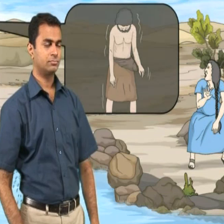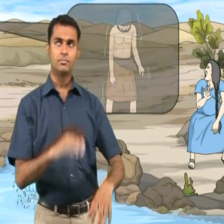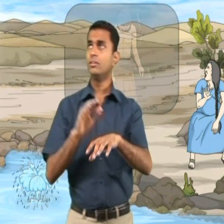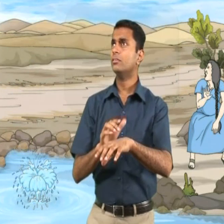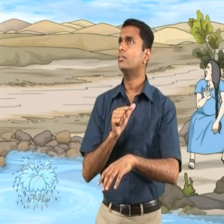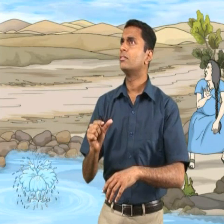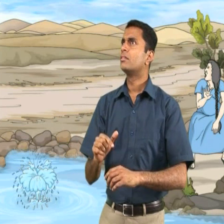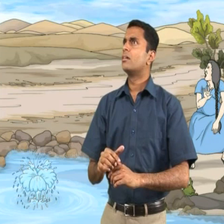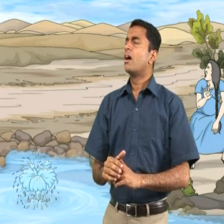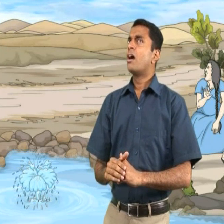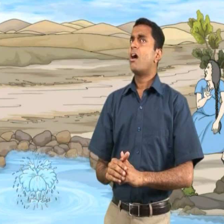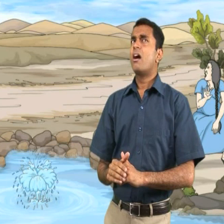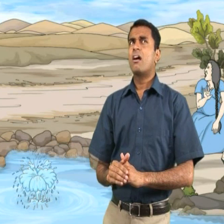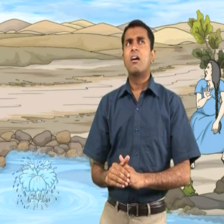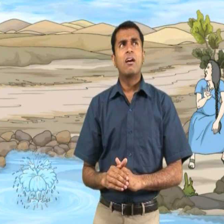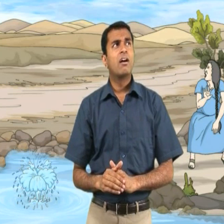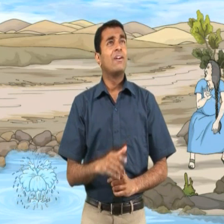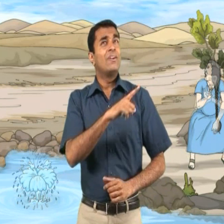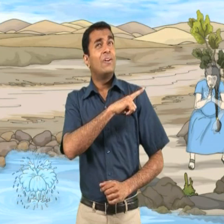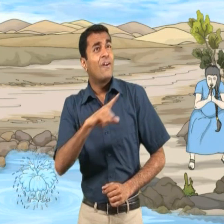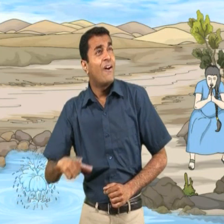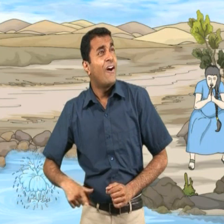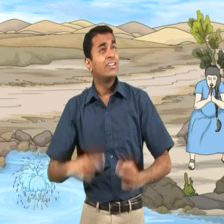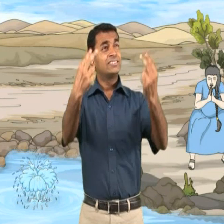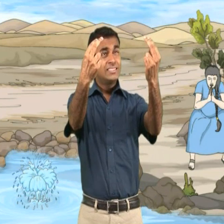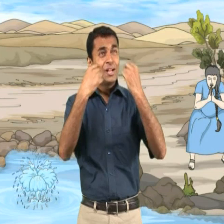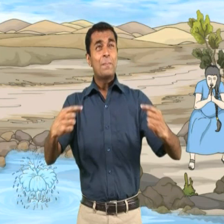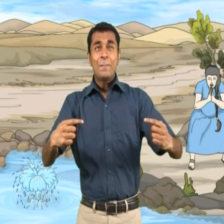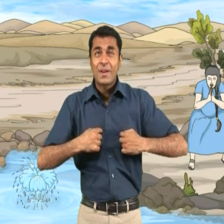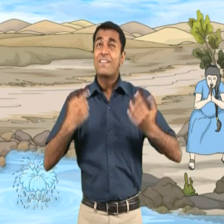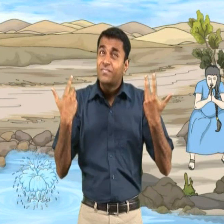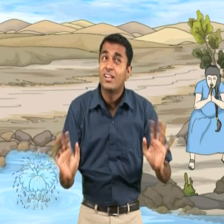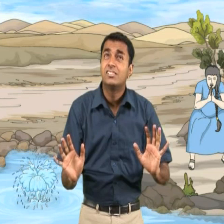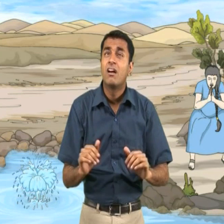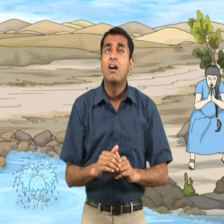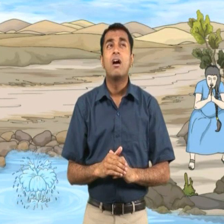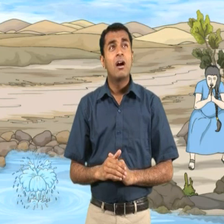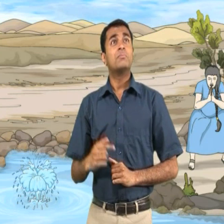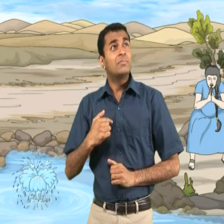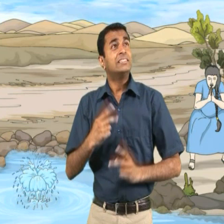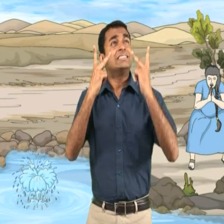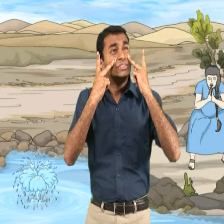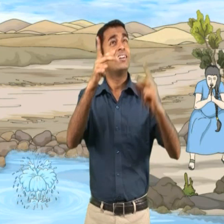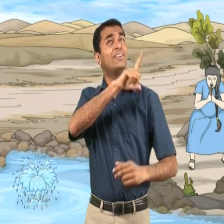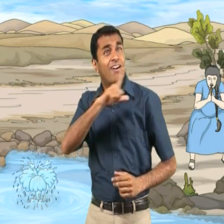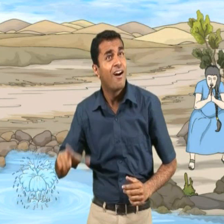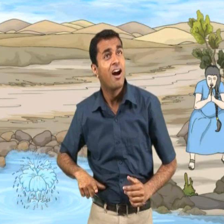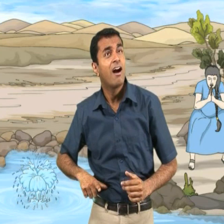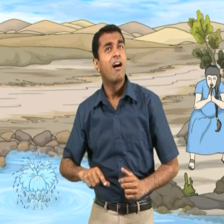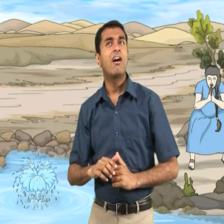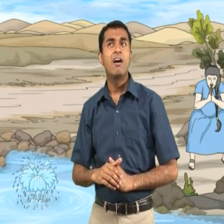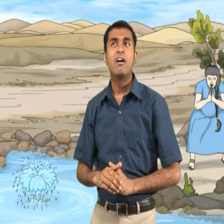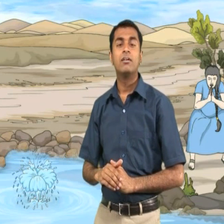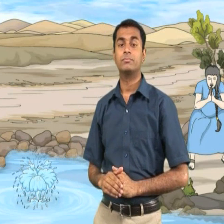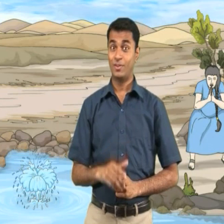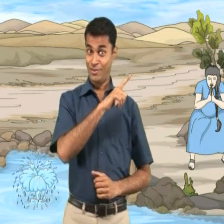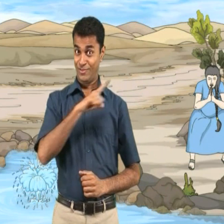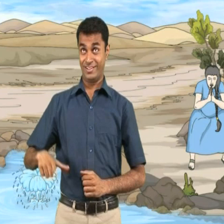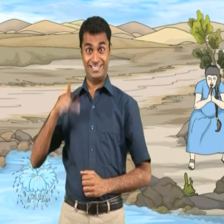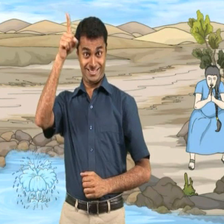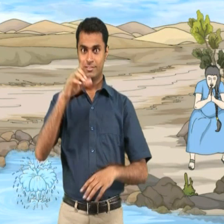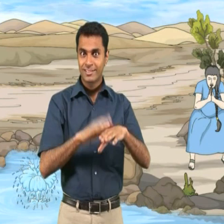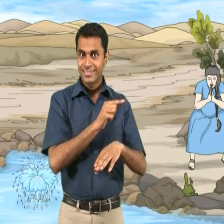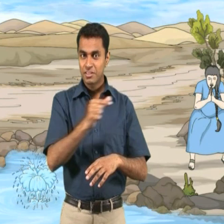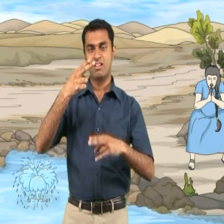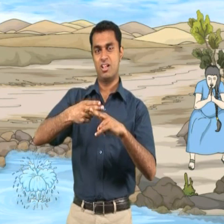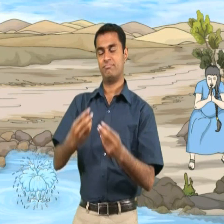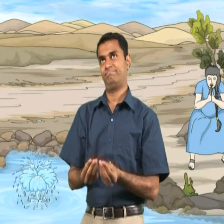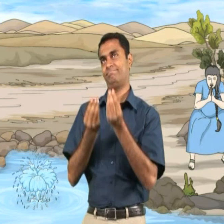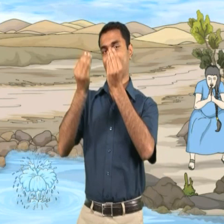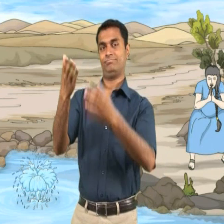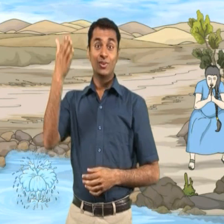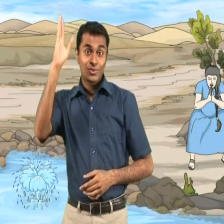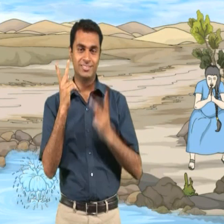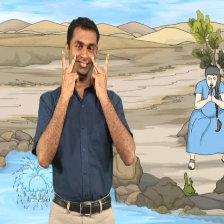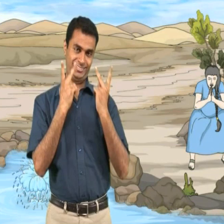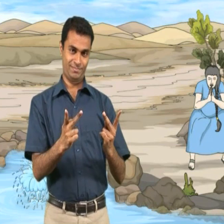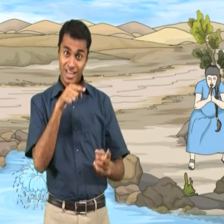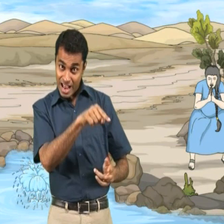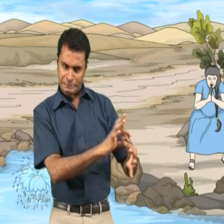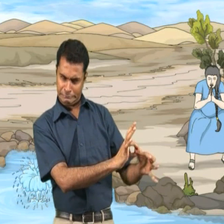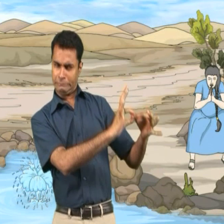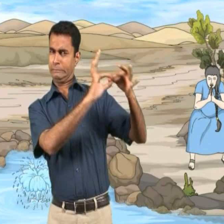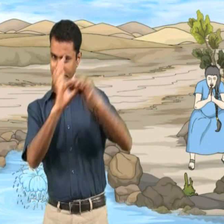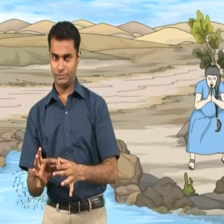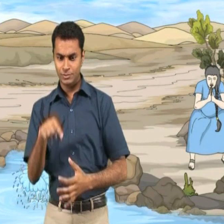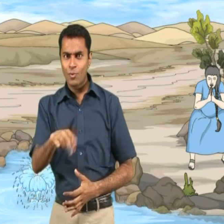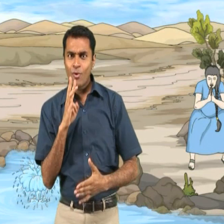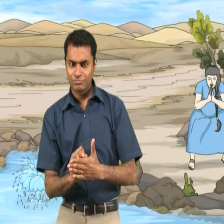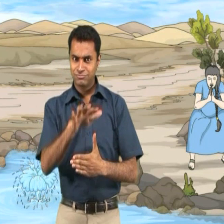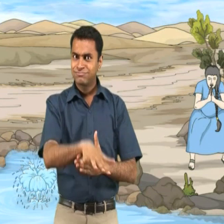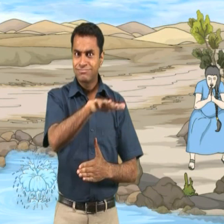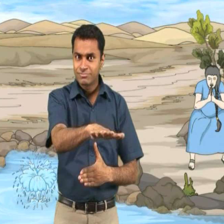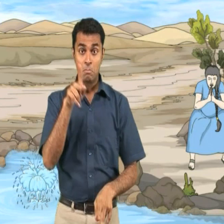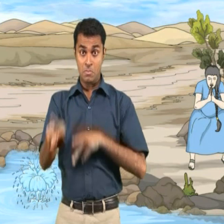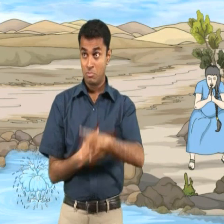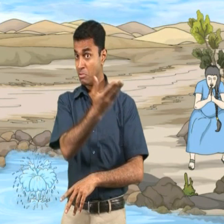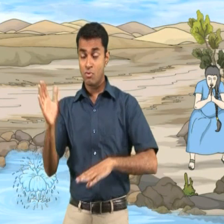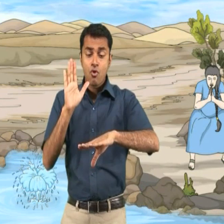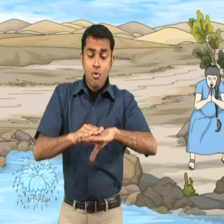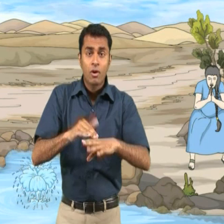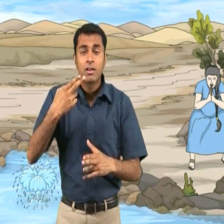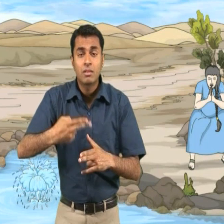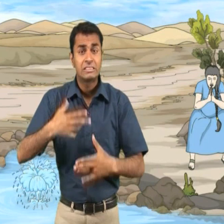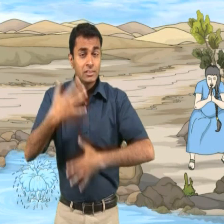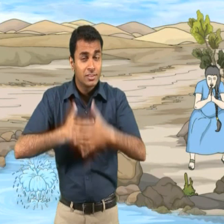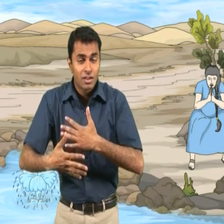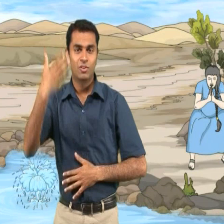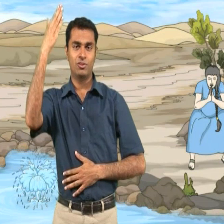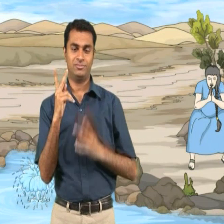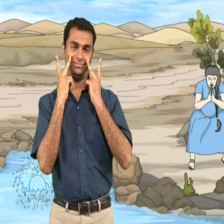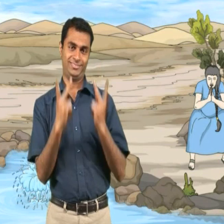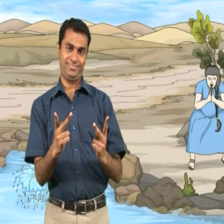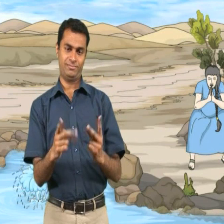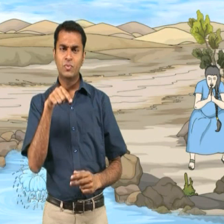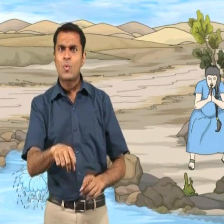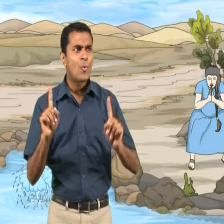So Hagar gave this name to the LORD who had spoken to her: “You are the God who sees me,” for she said, “Here I have seen the One who sees me!”